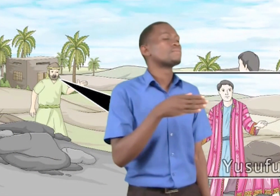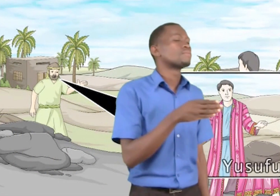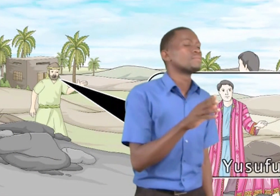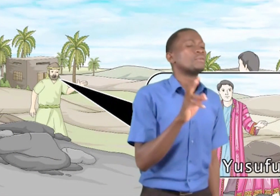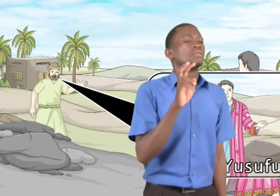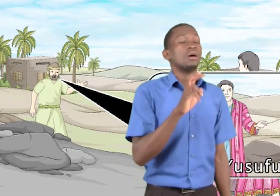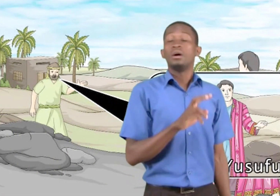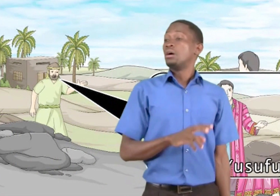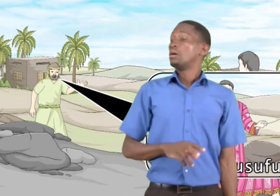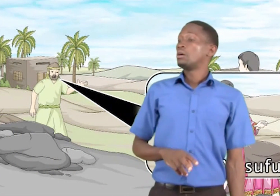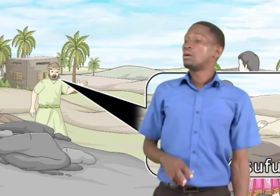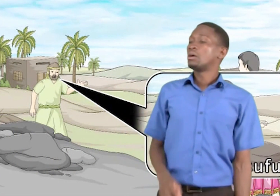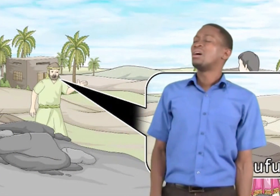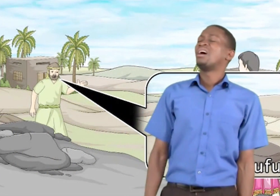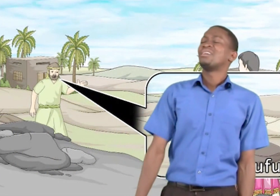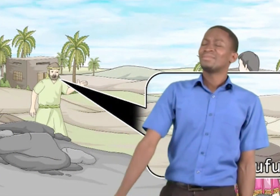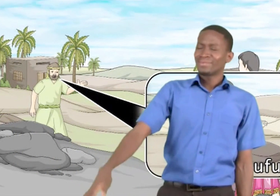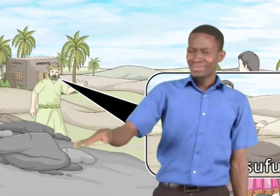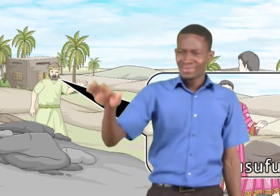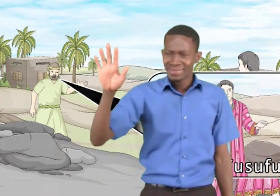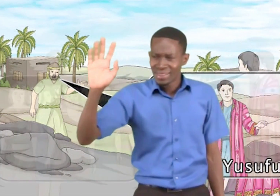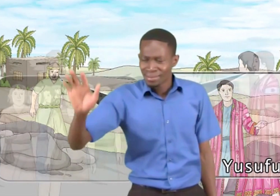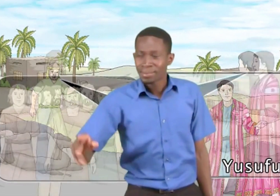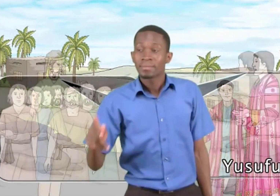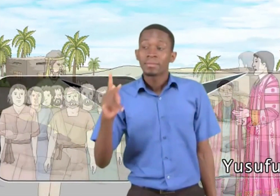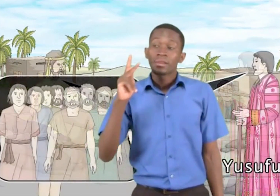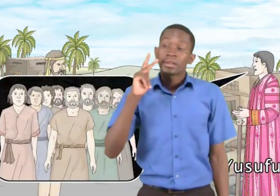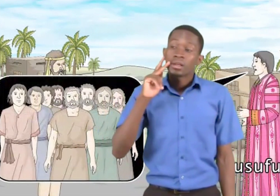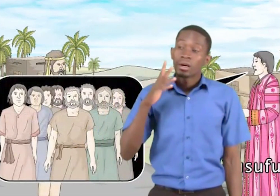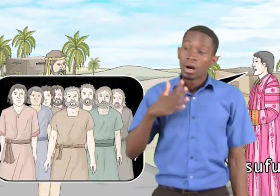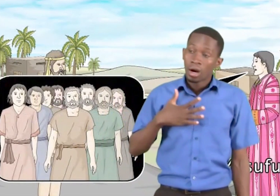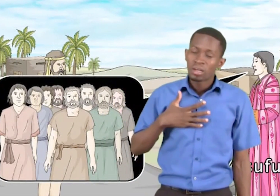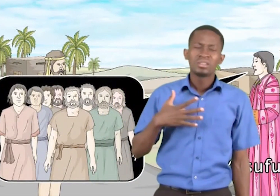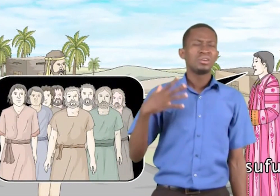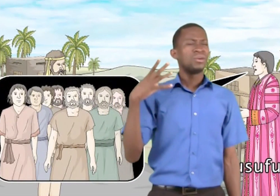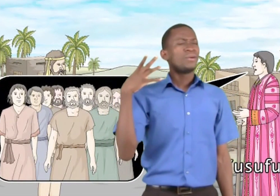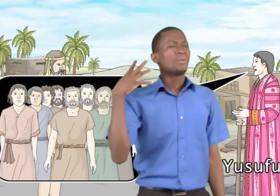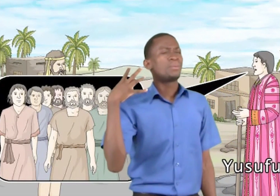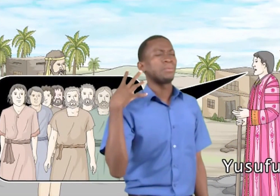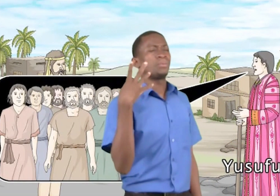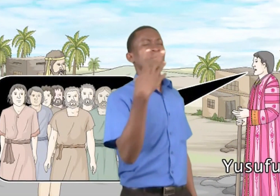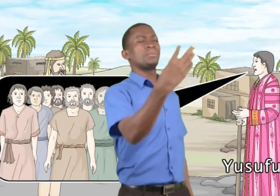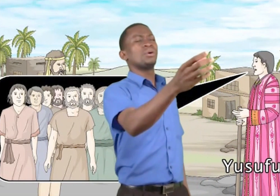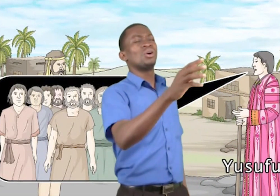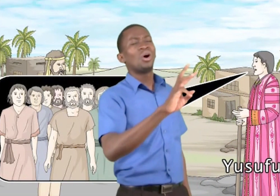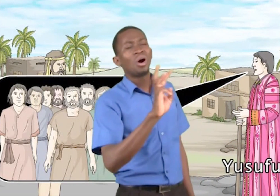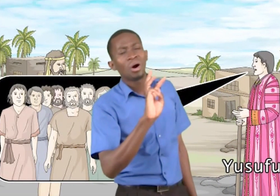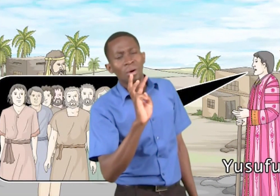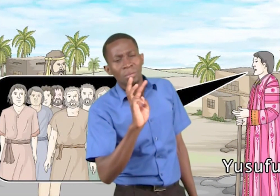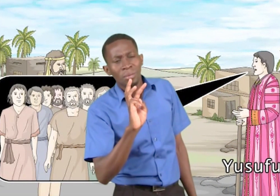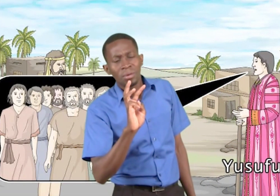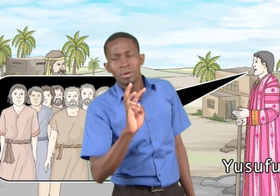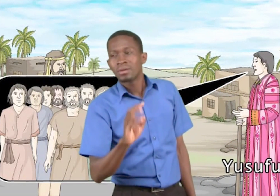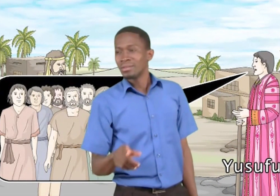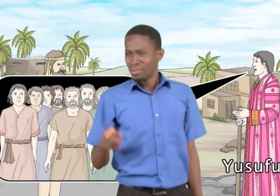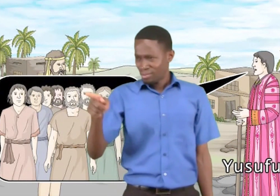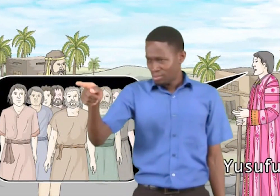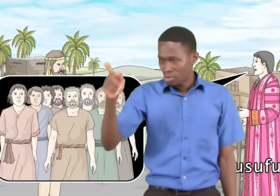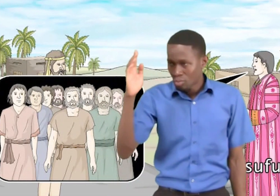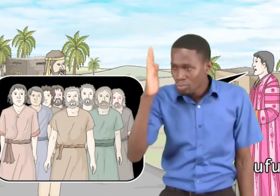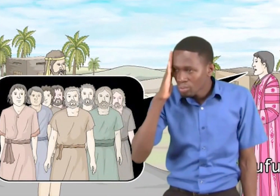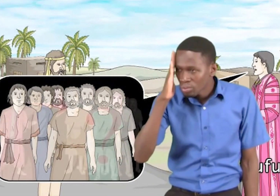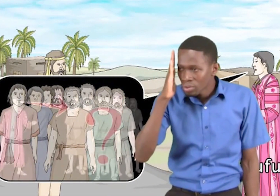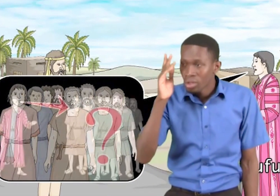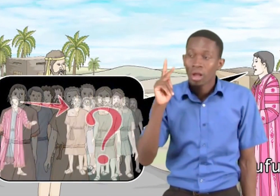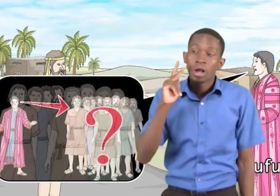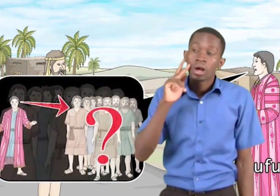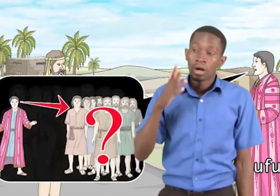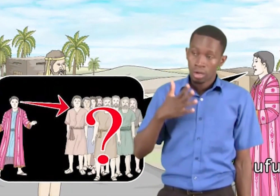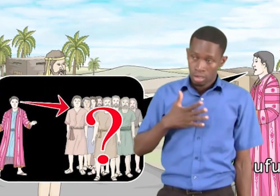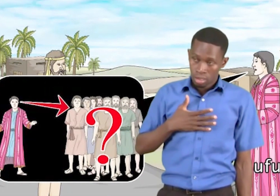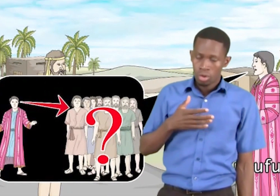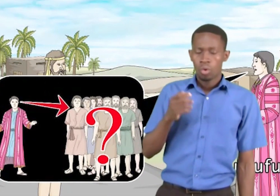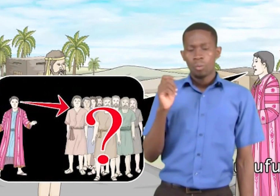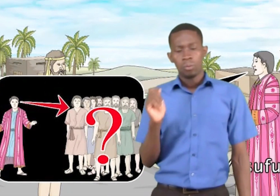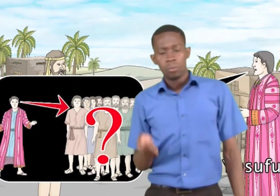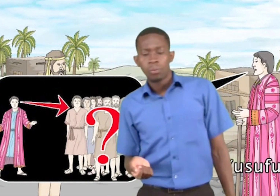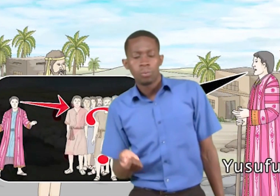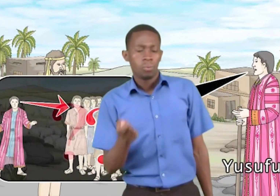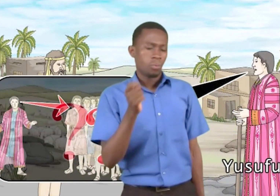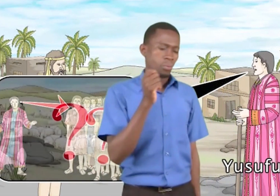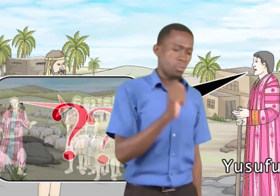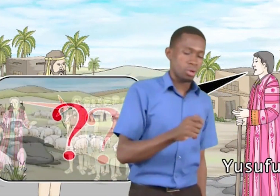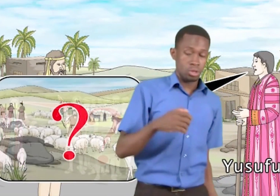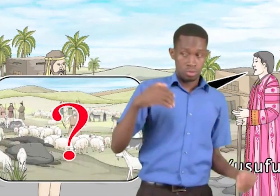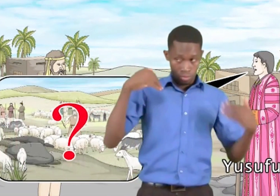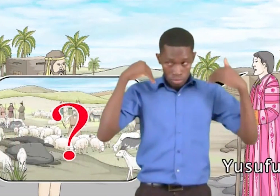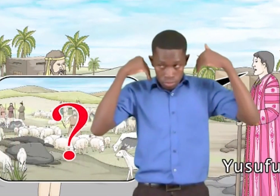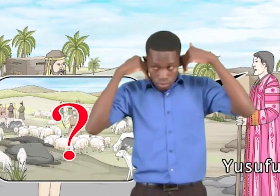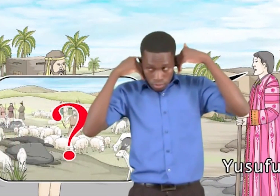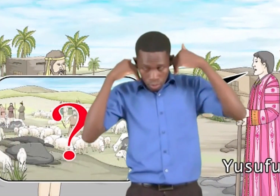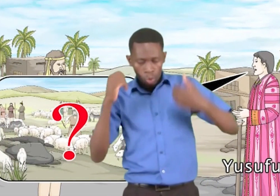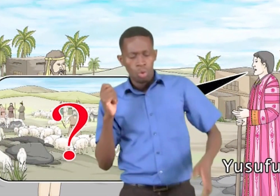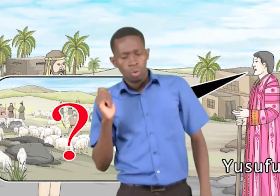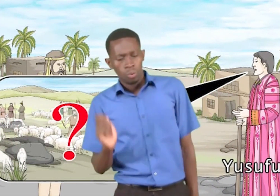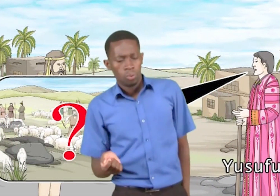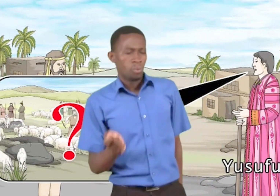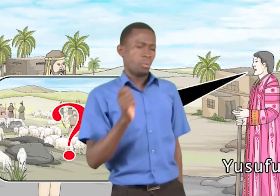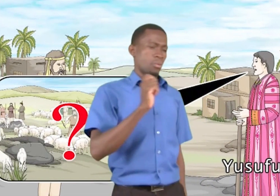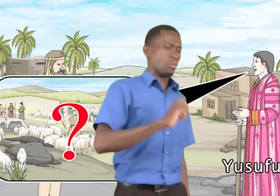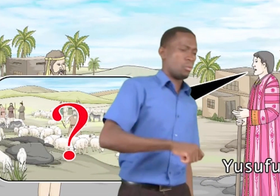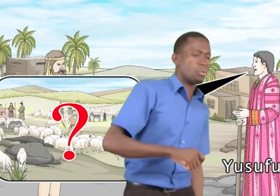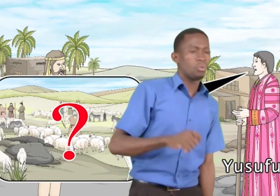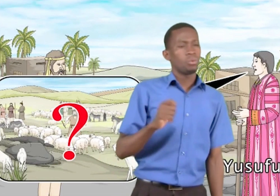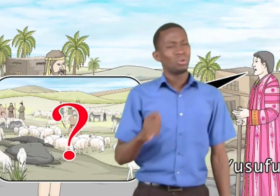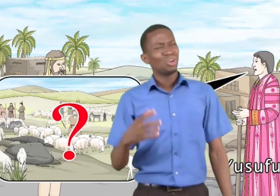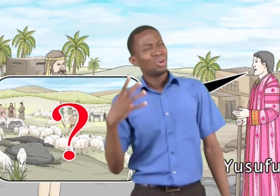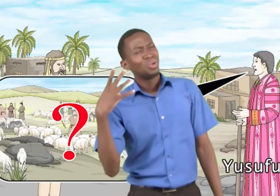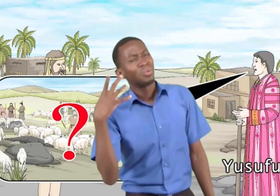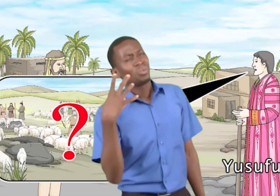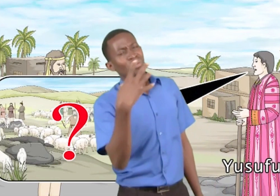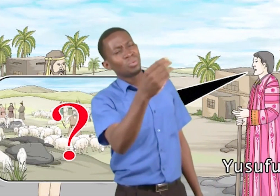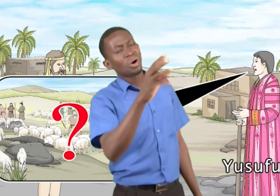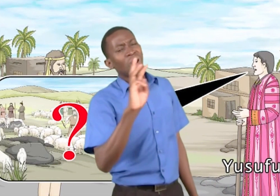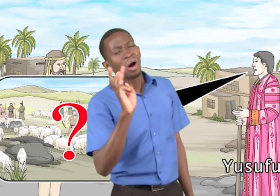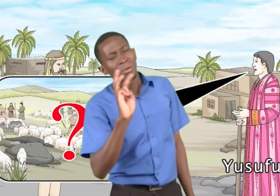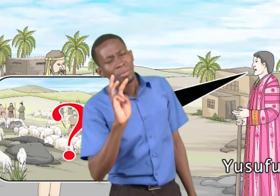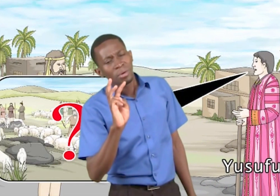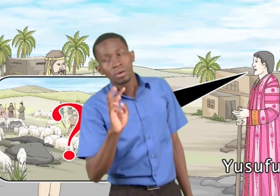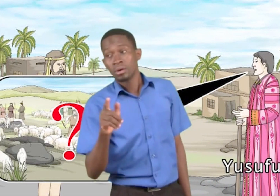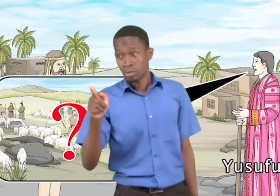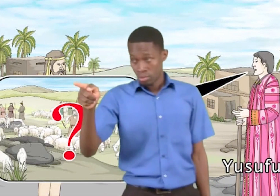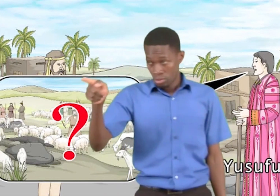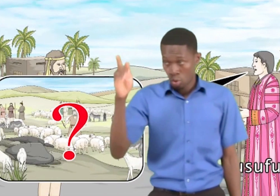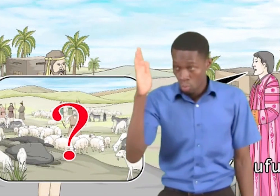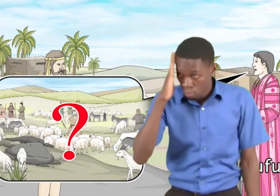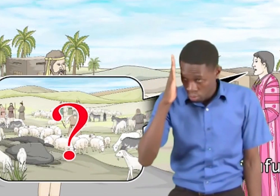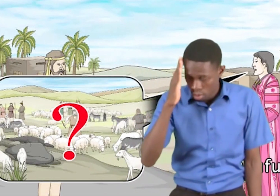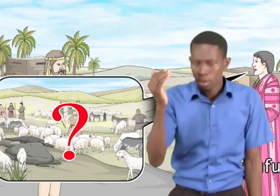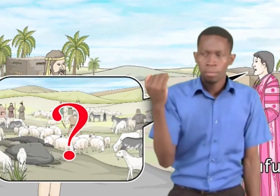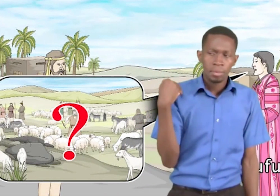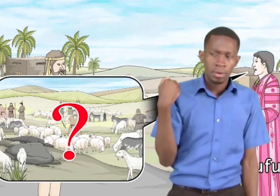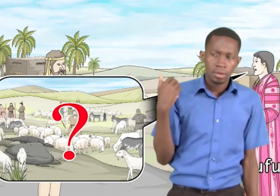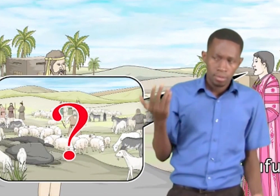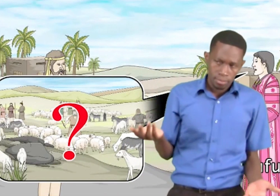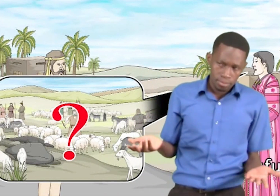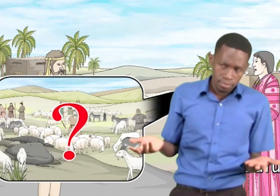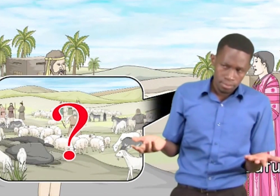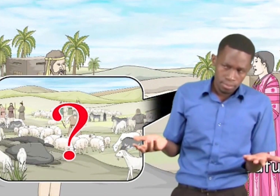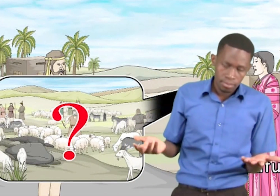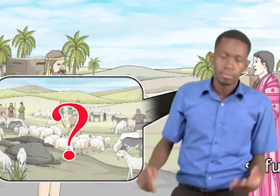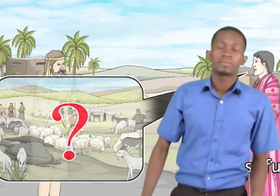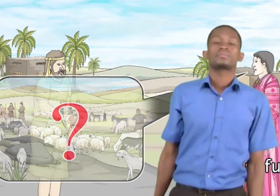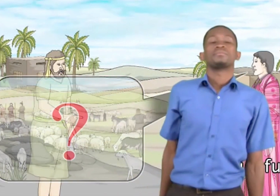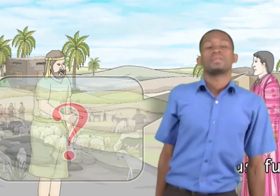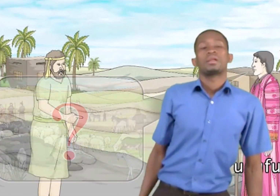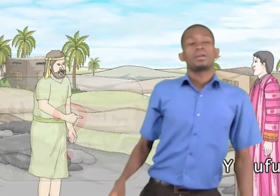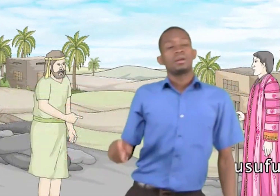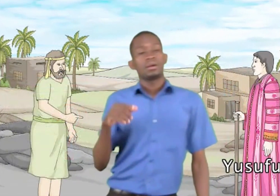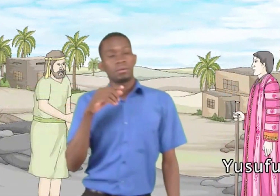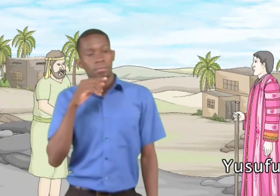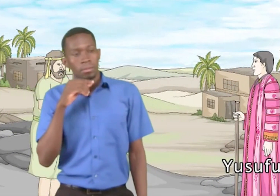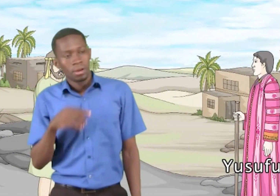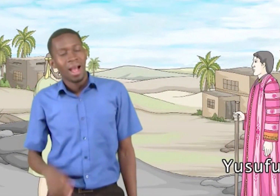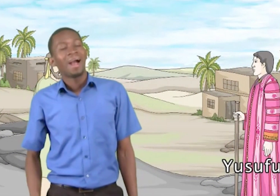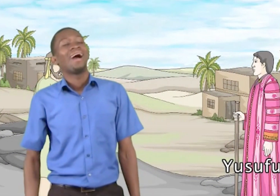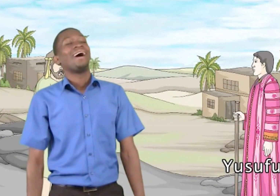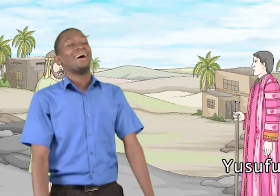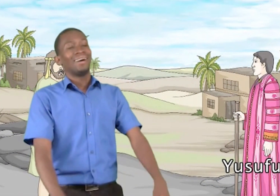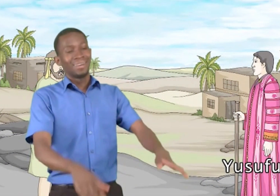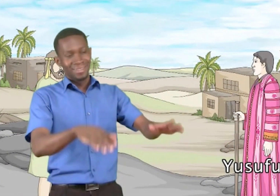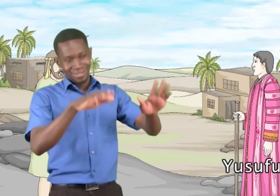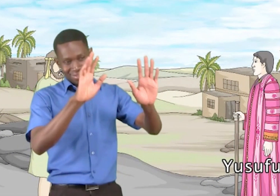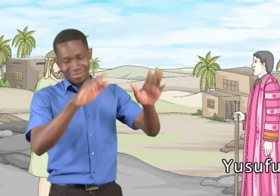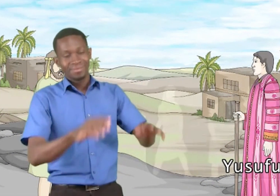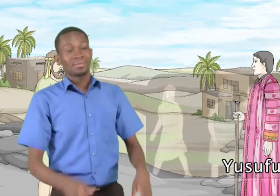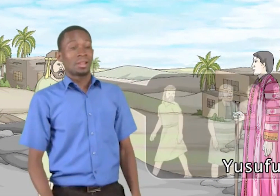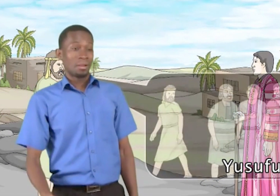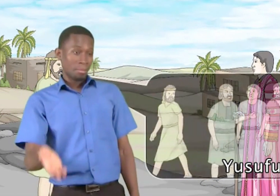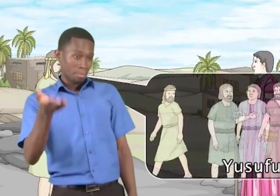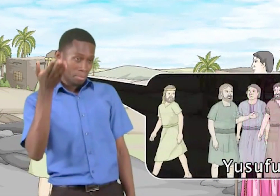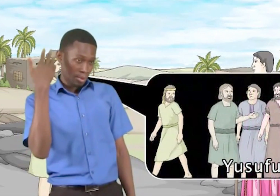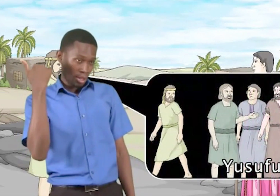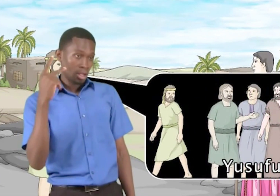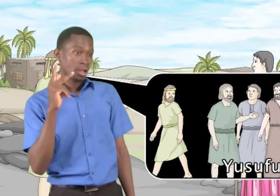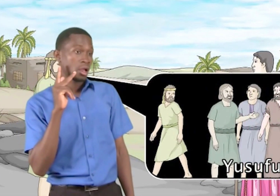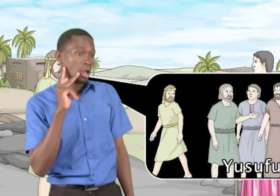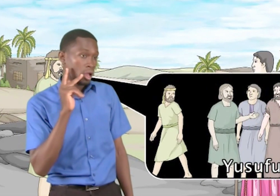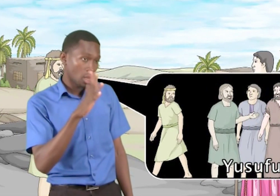“I am looking for my brothers,” Joseph replied. “Can you please tell me where they are pasturing their flocks?”